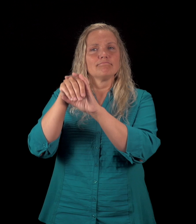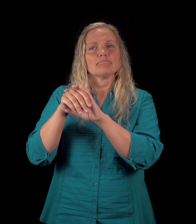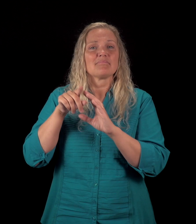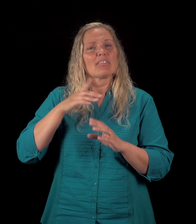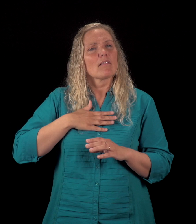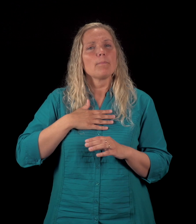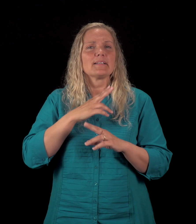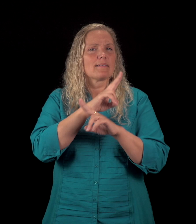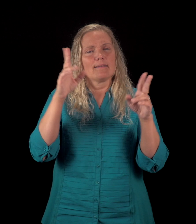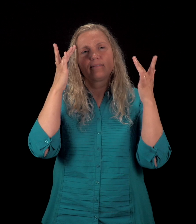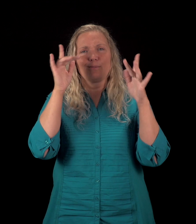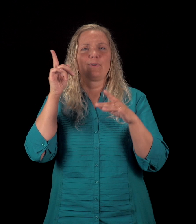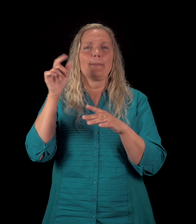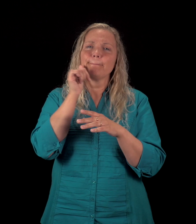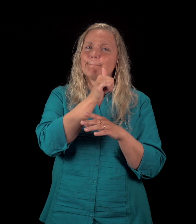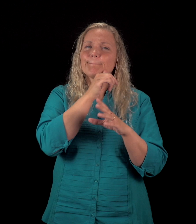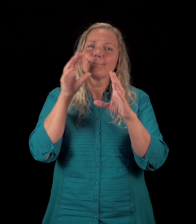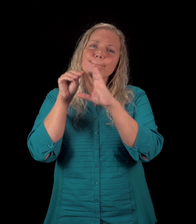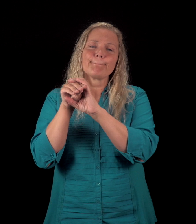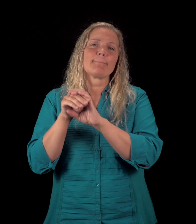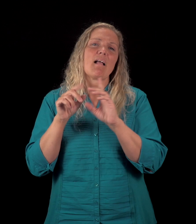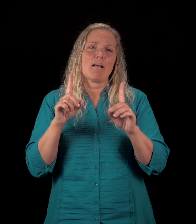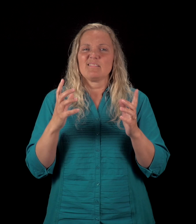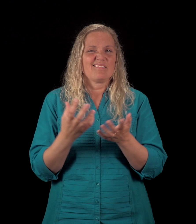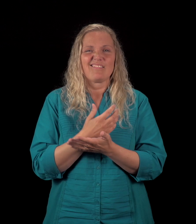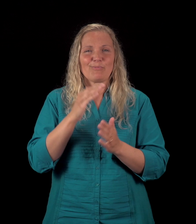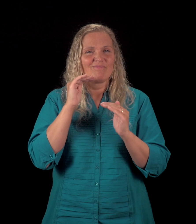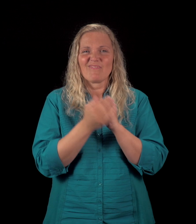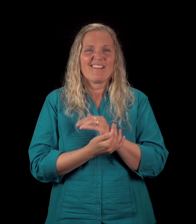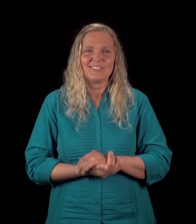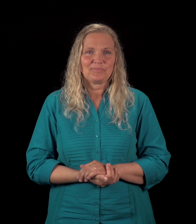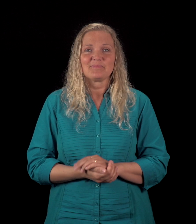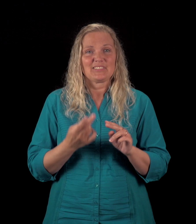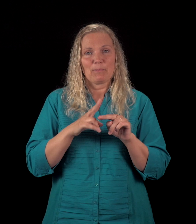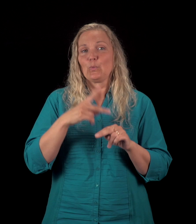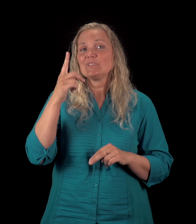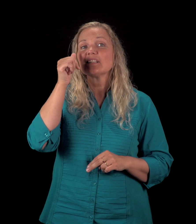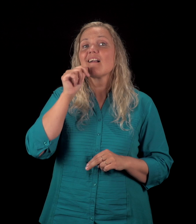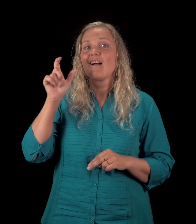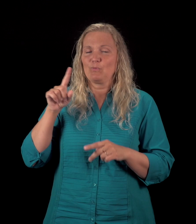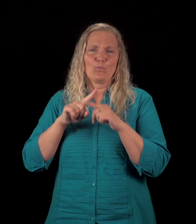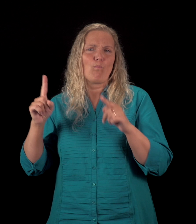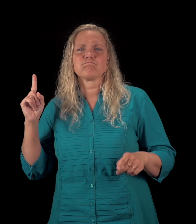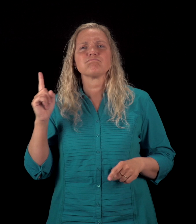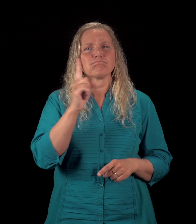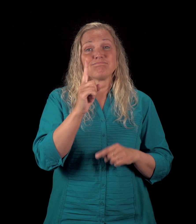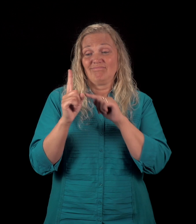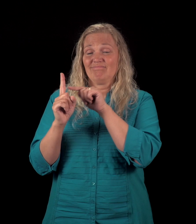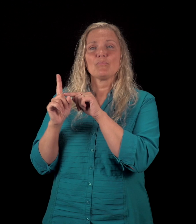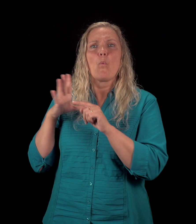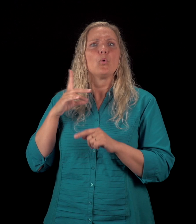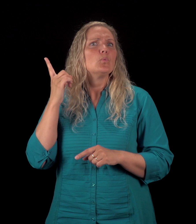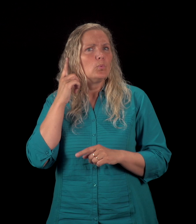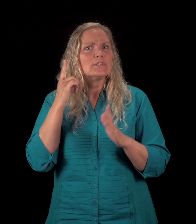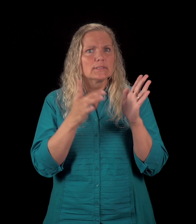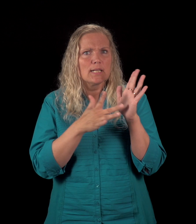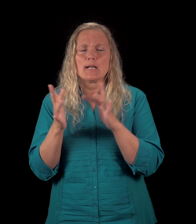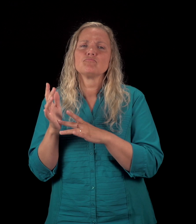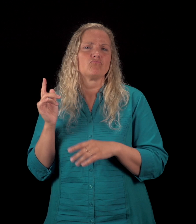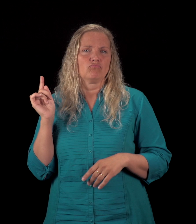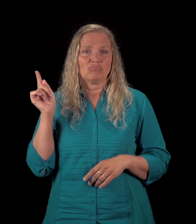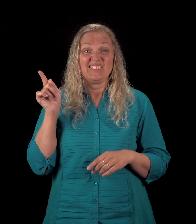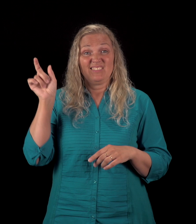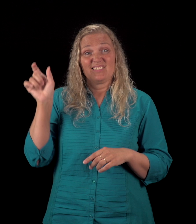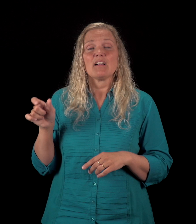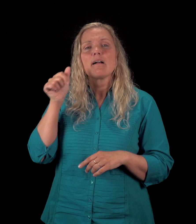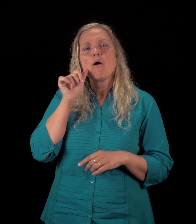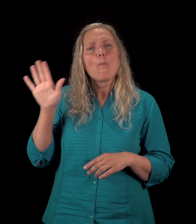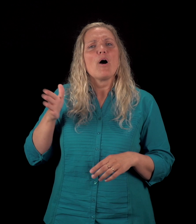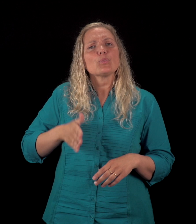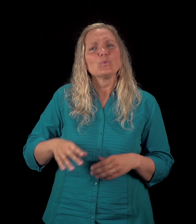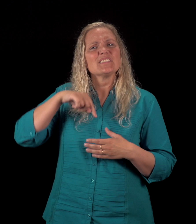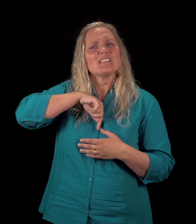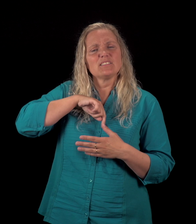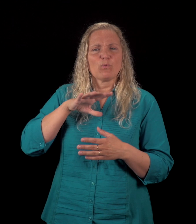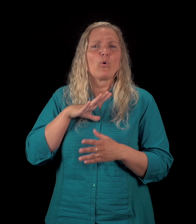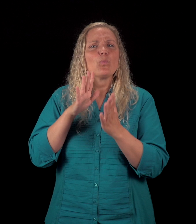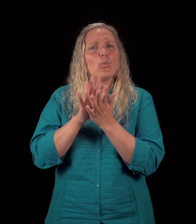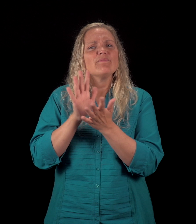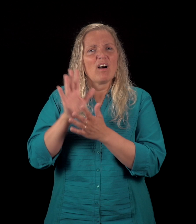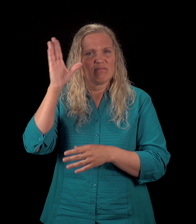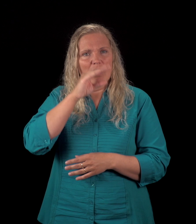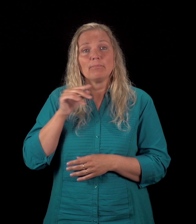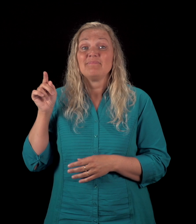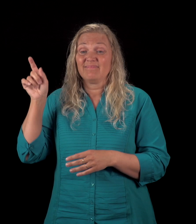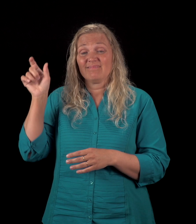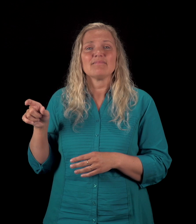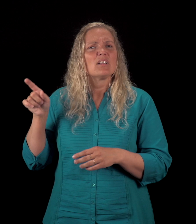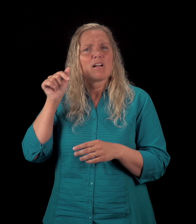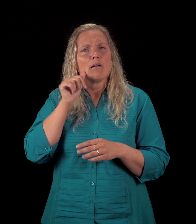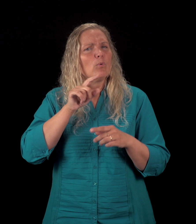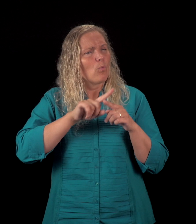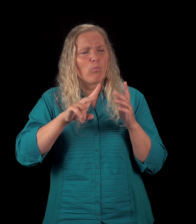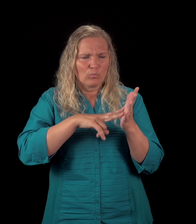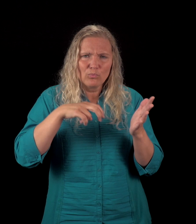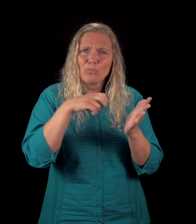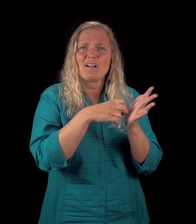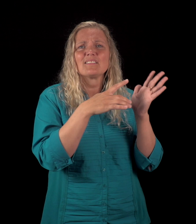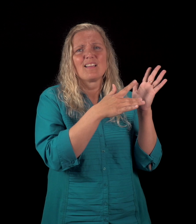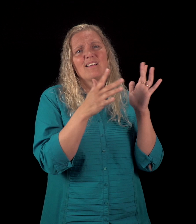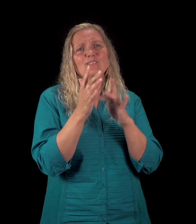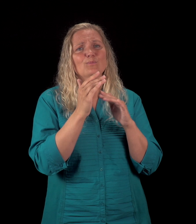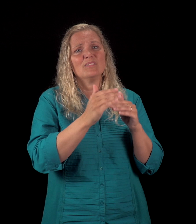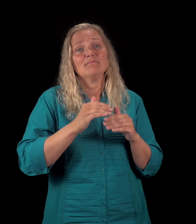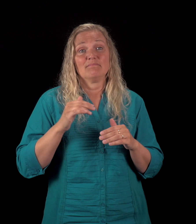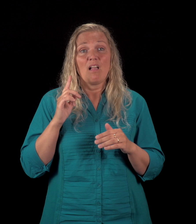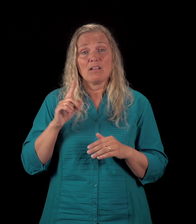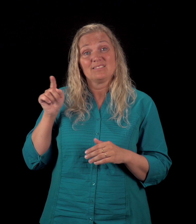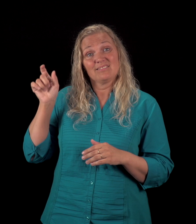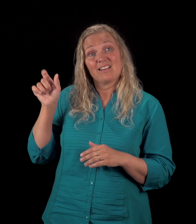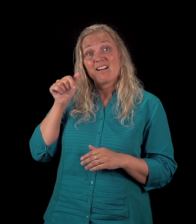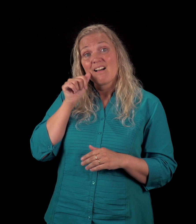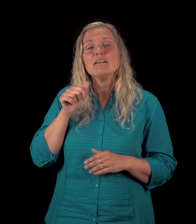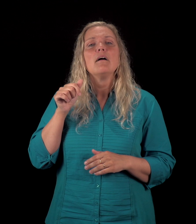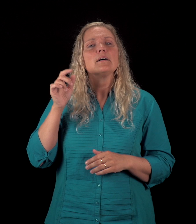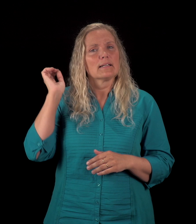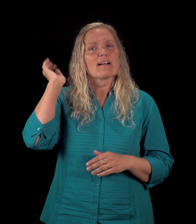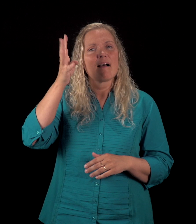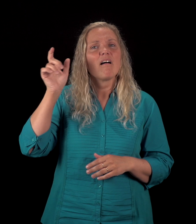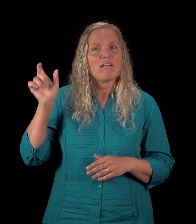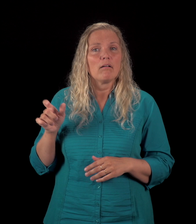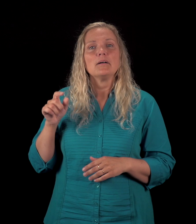Instead, a woman whose little daughter had an unclean spirit soon heard about Jesus, and she came and fell at His feet.